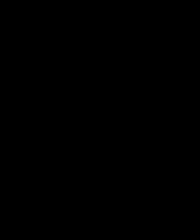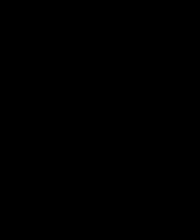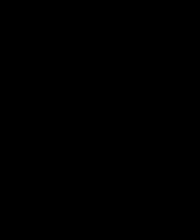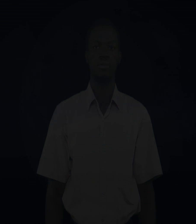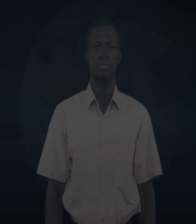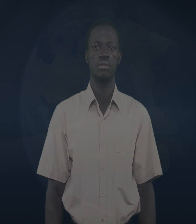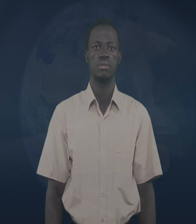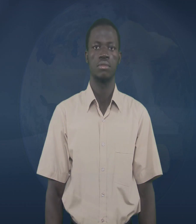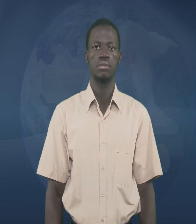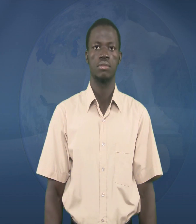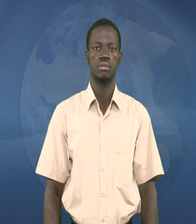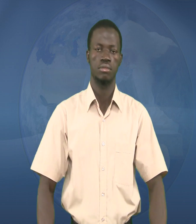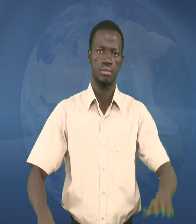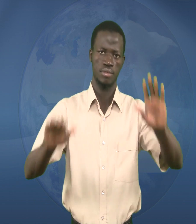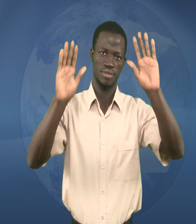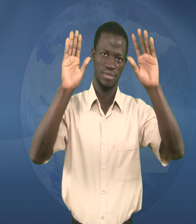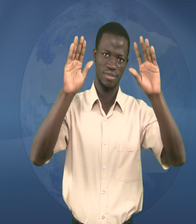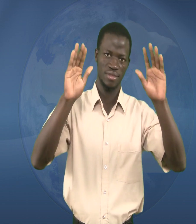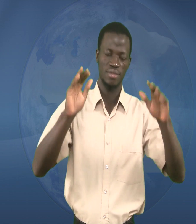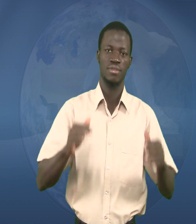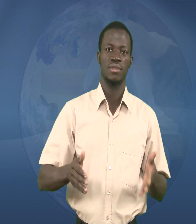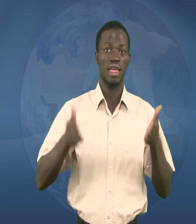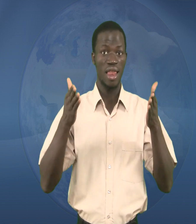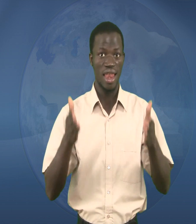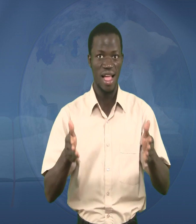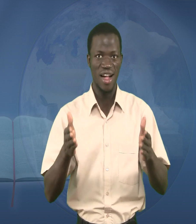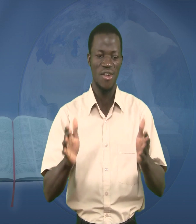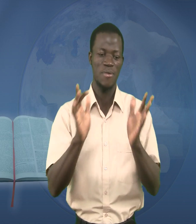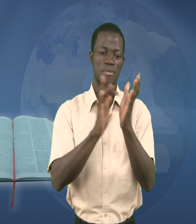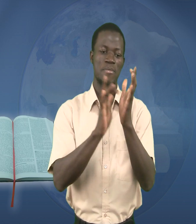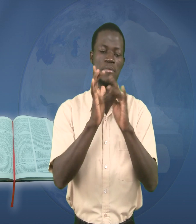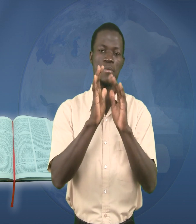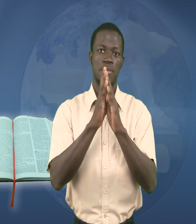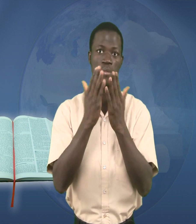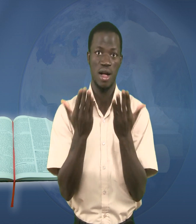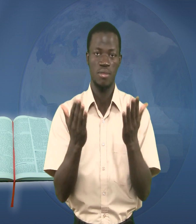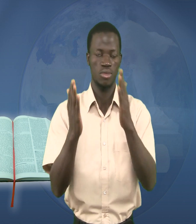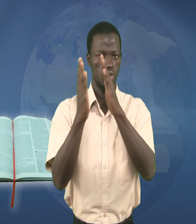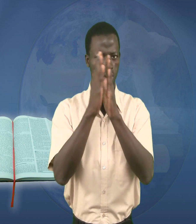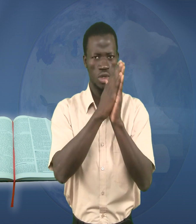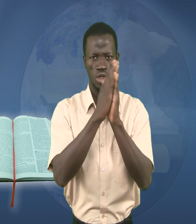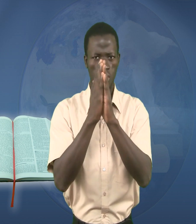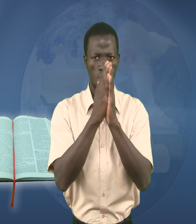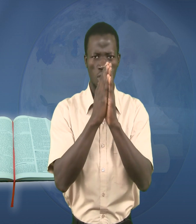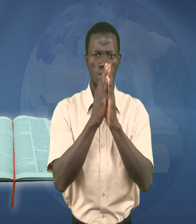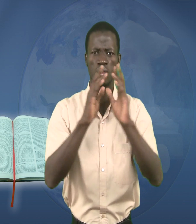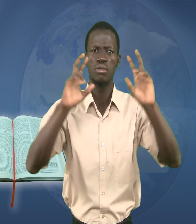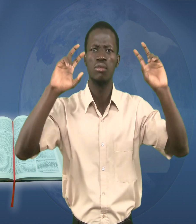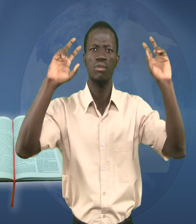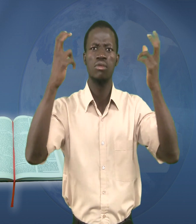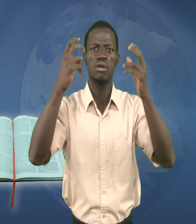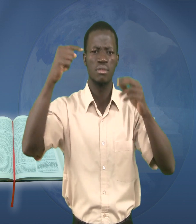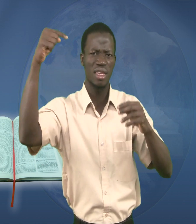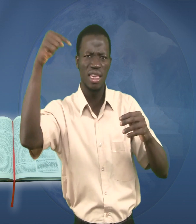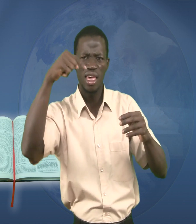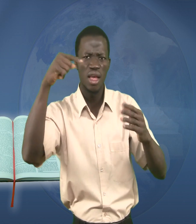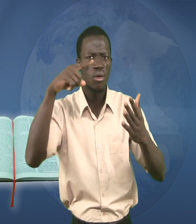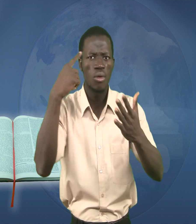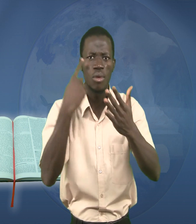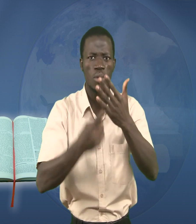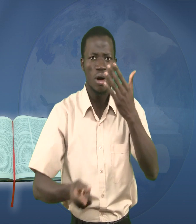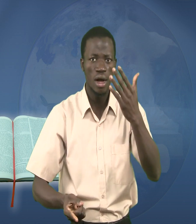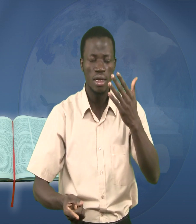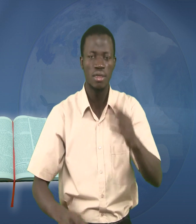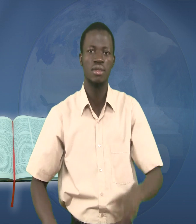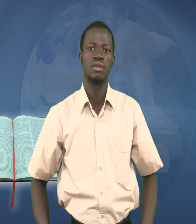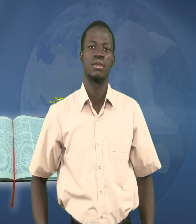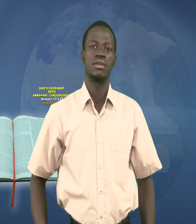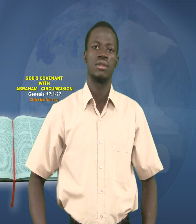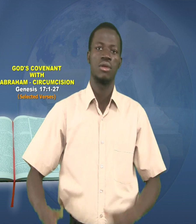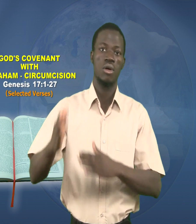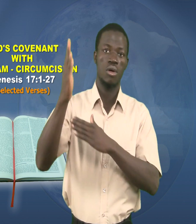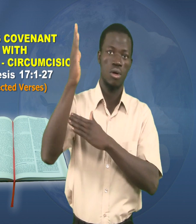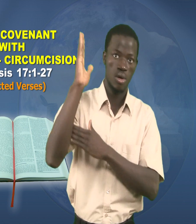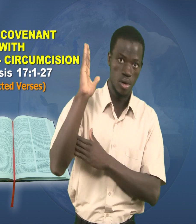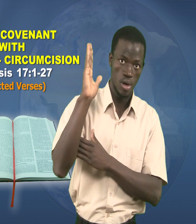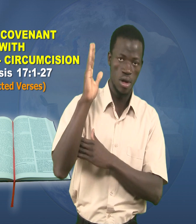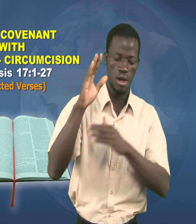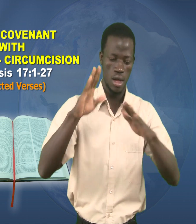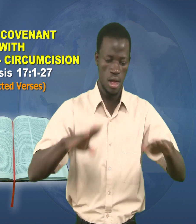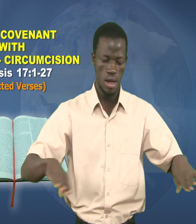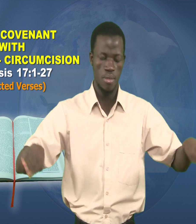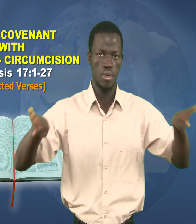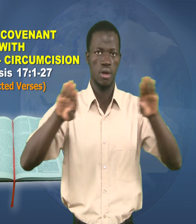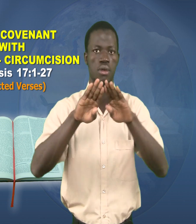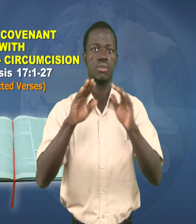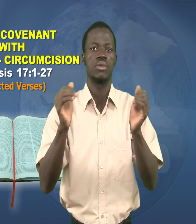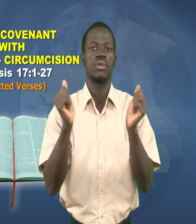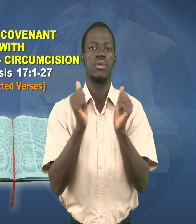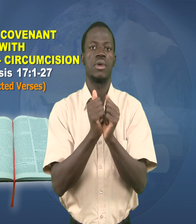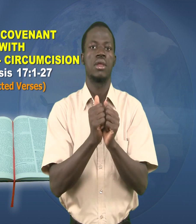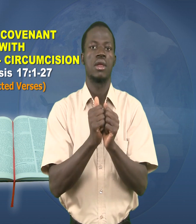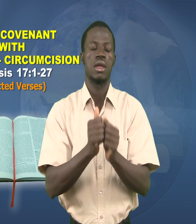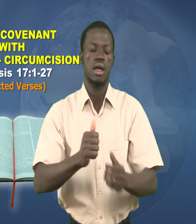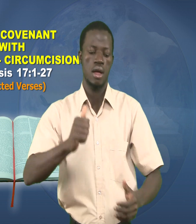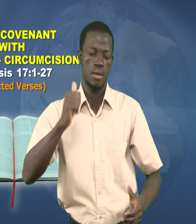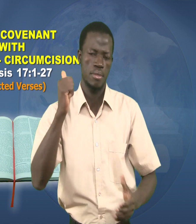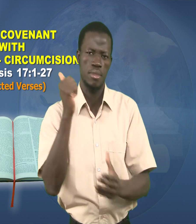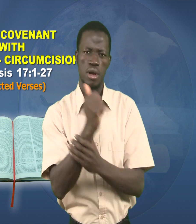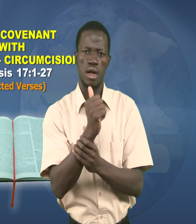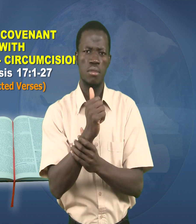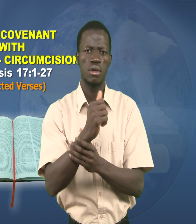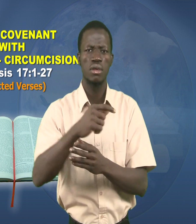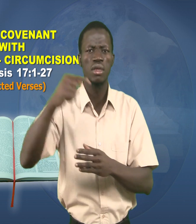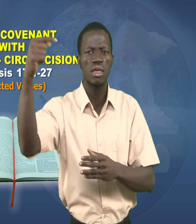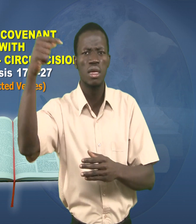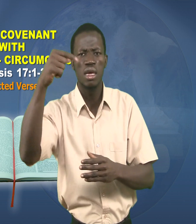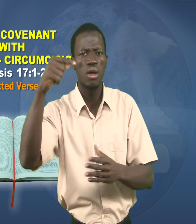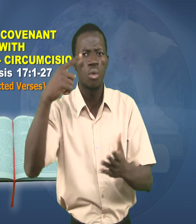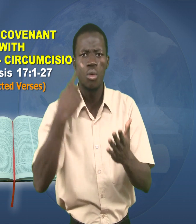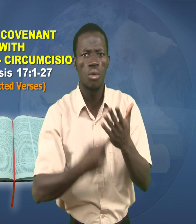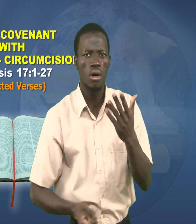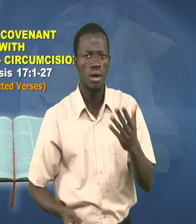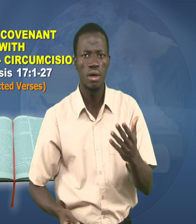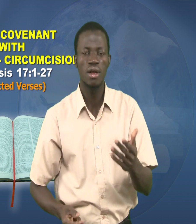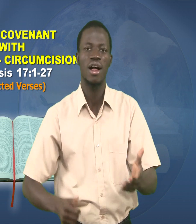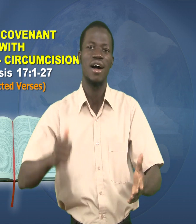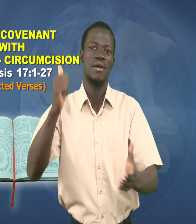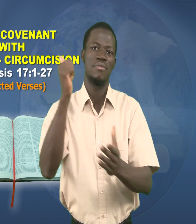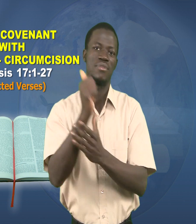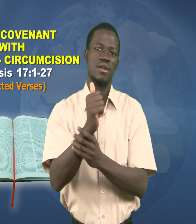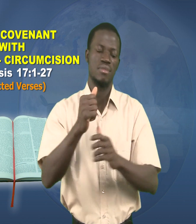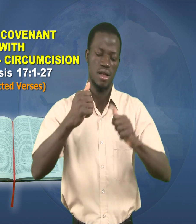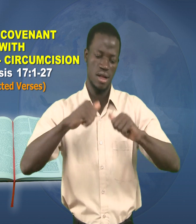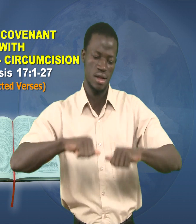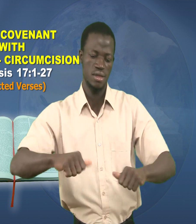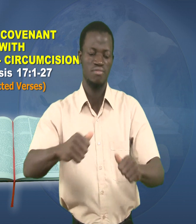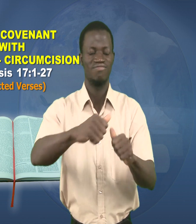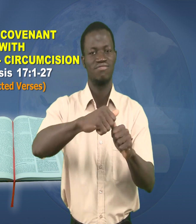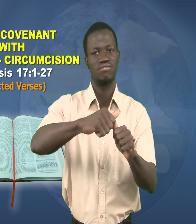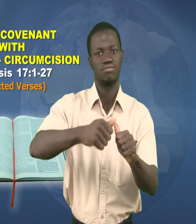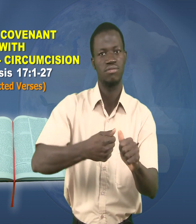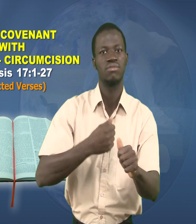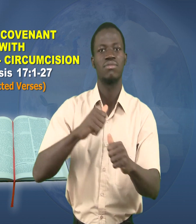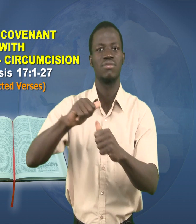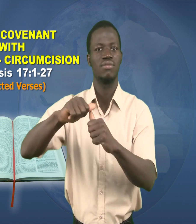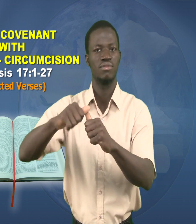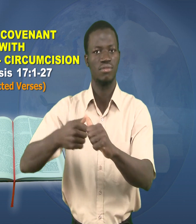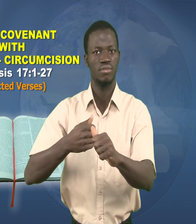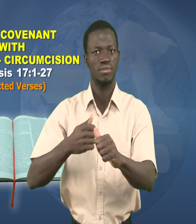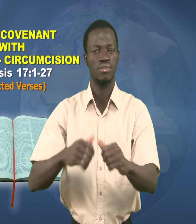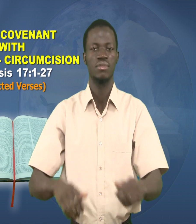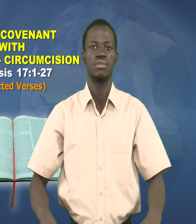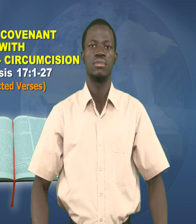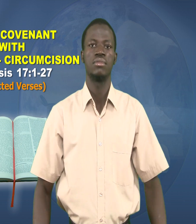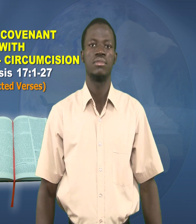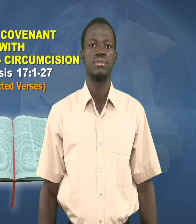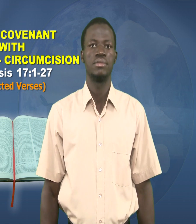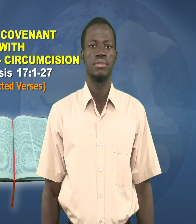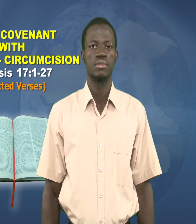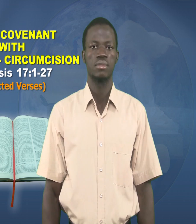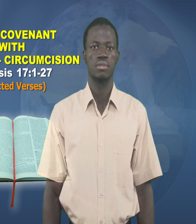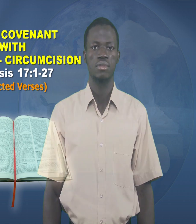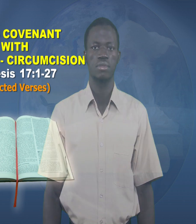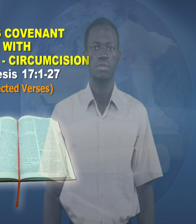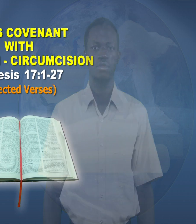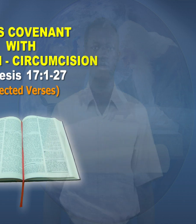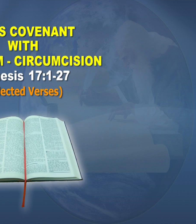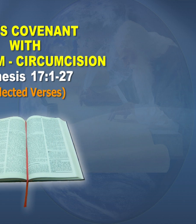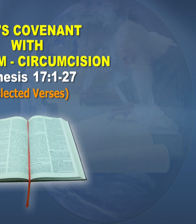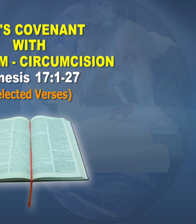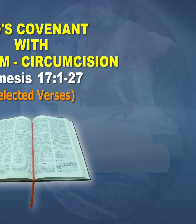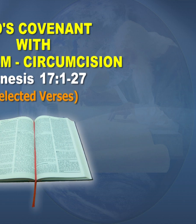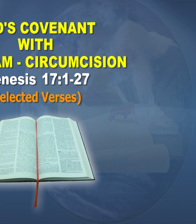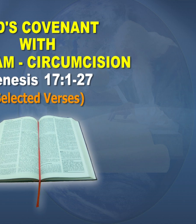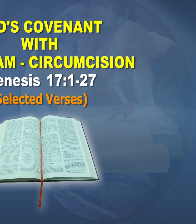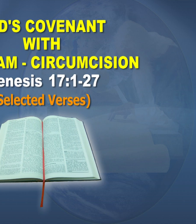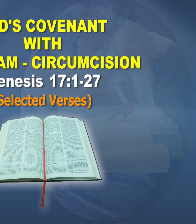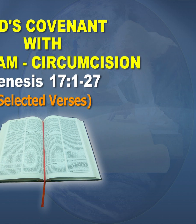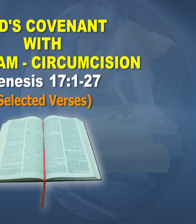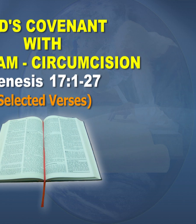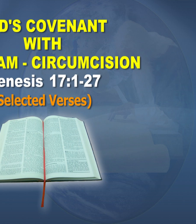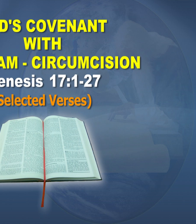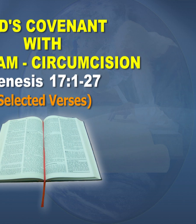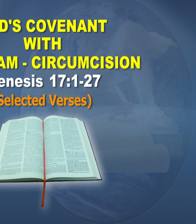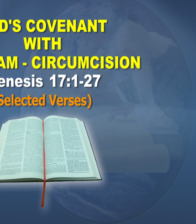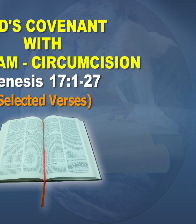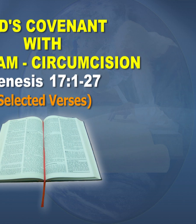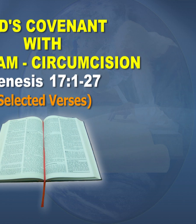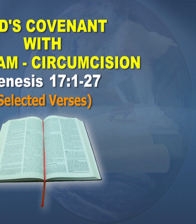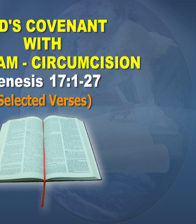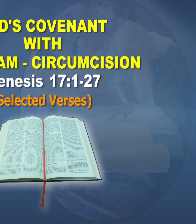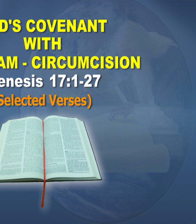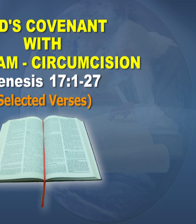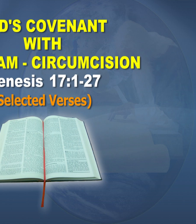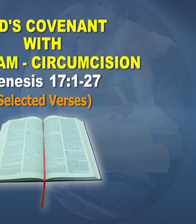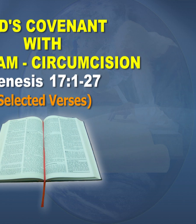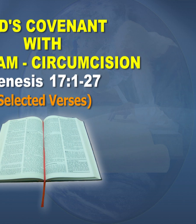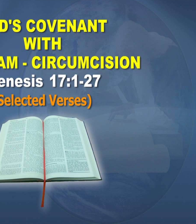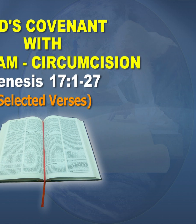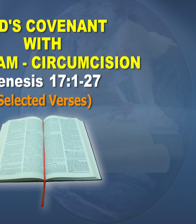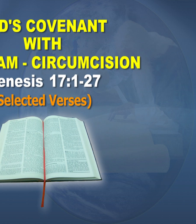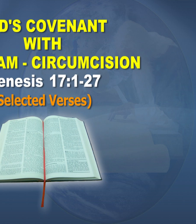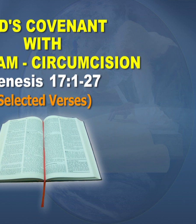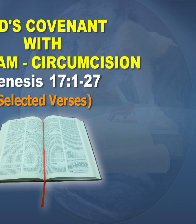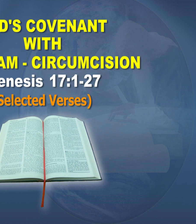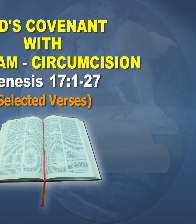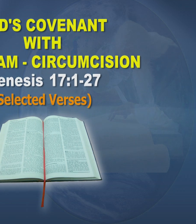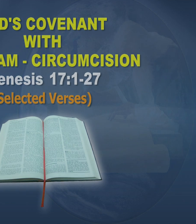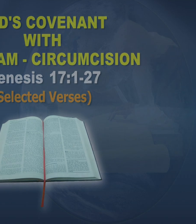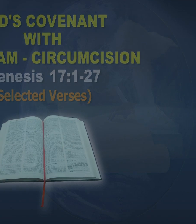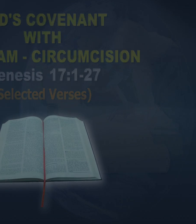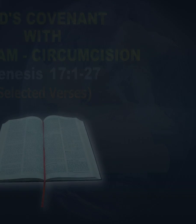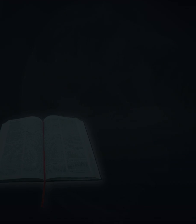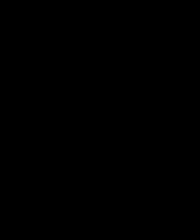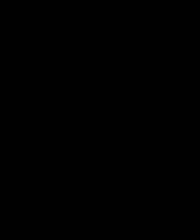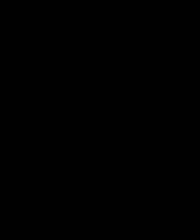God's covenant with Abraham - circumcision